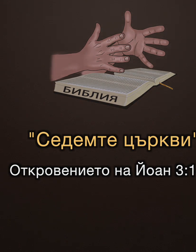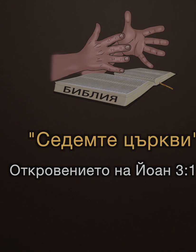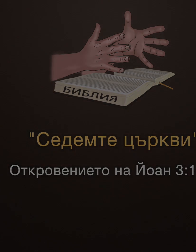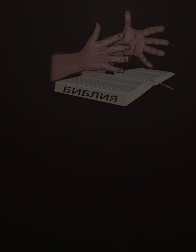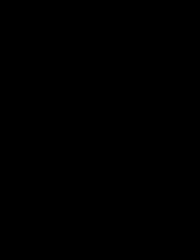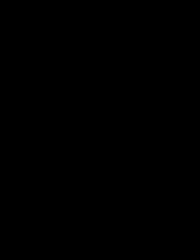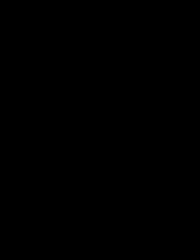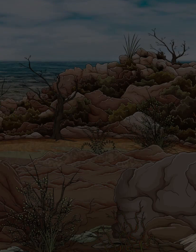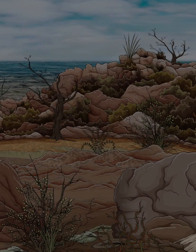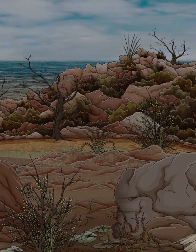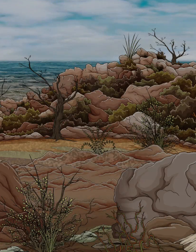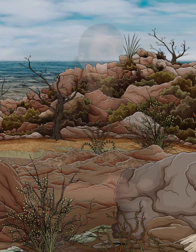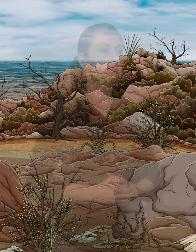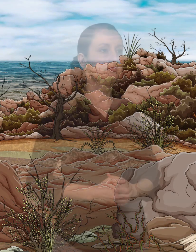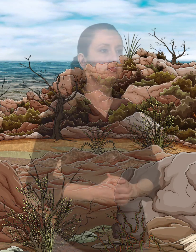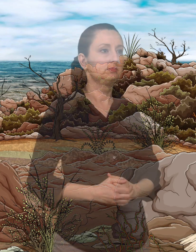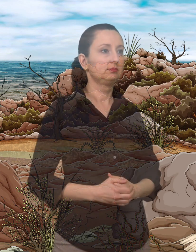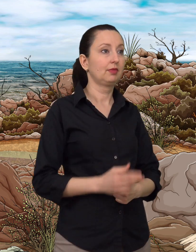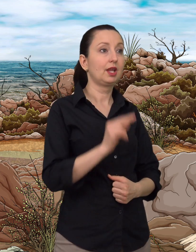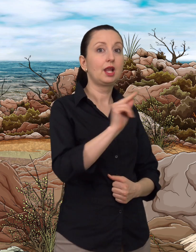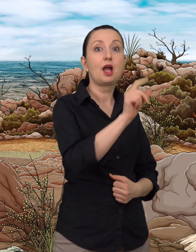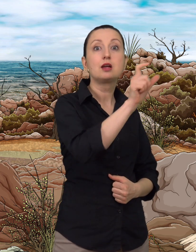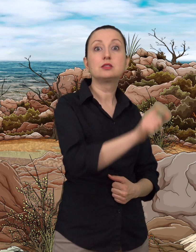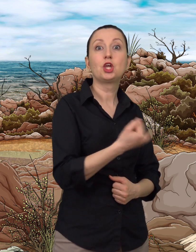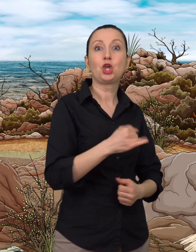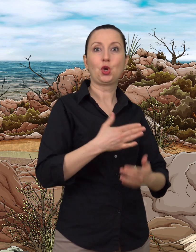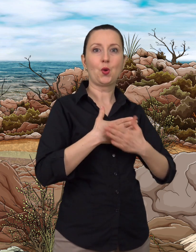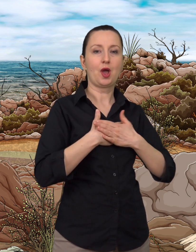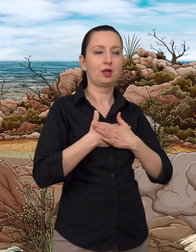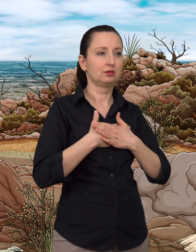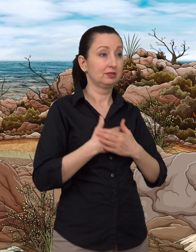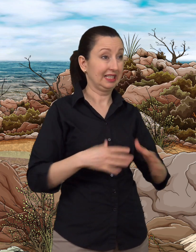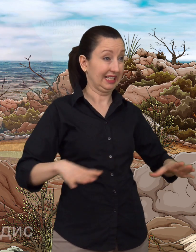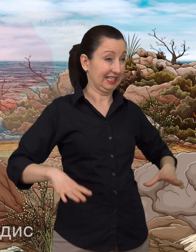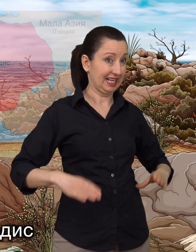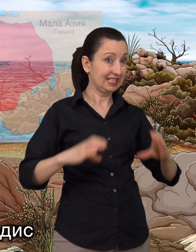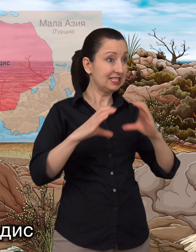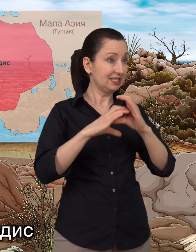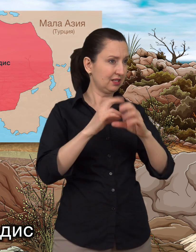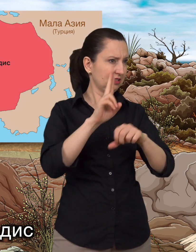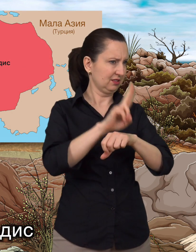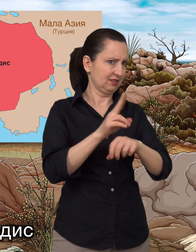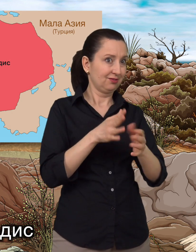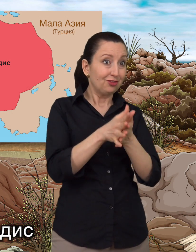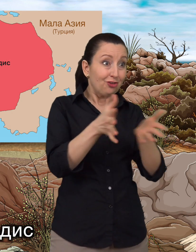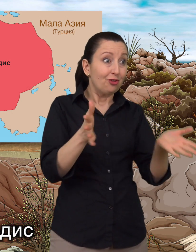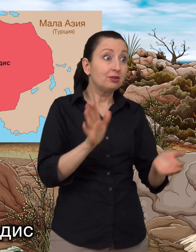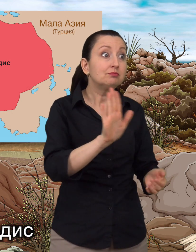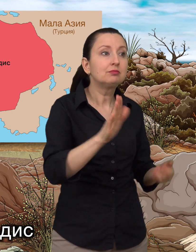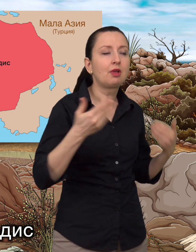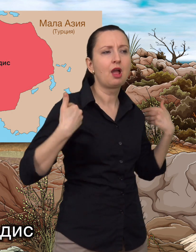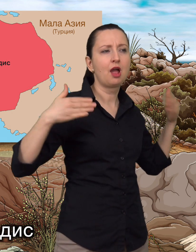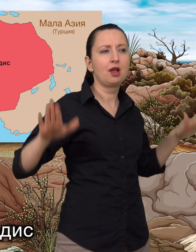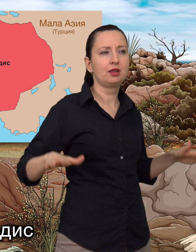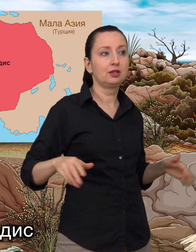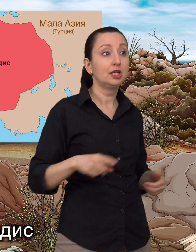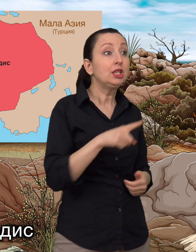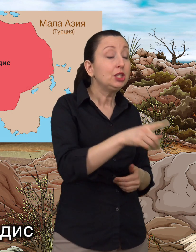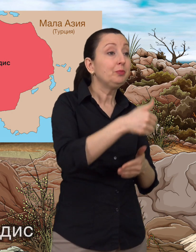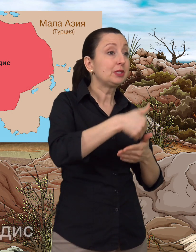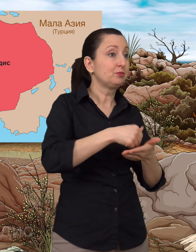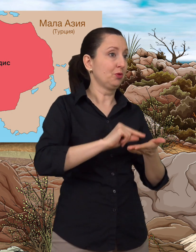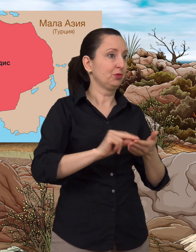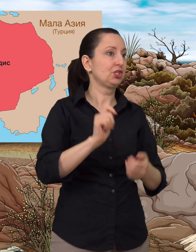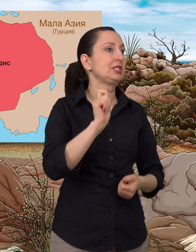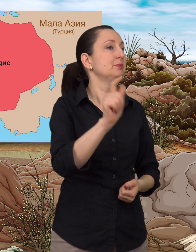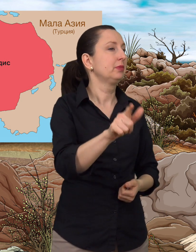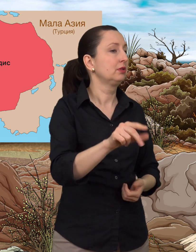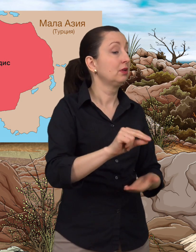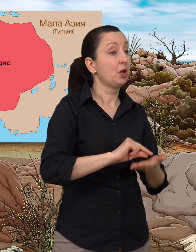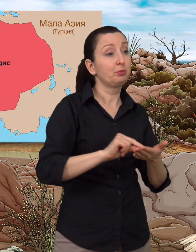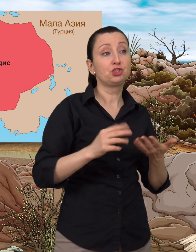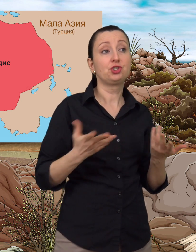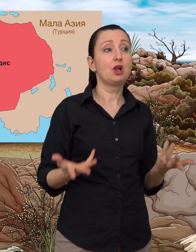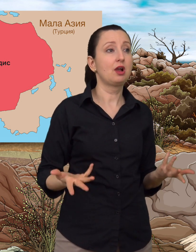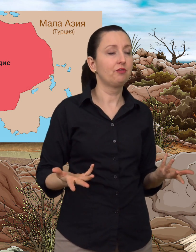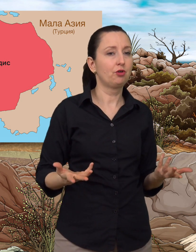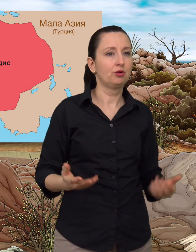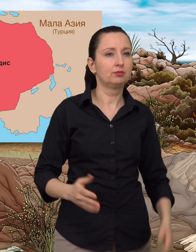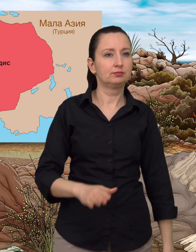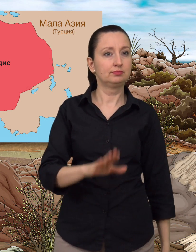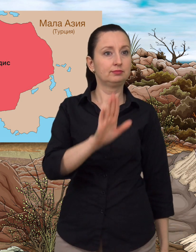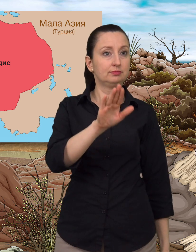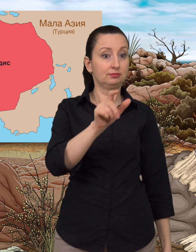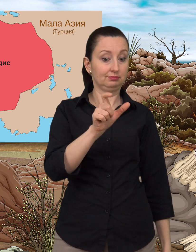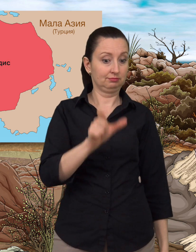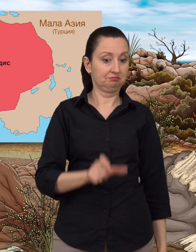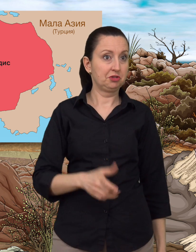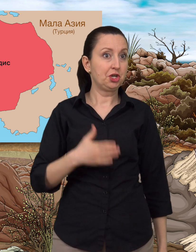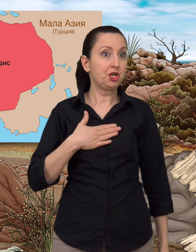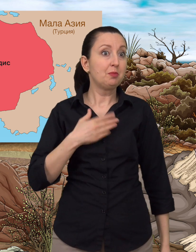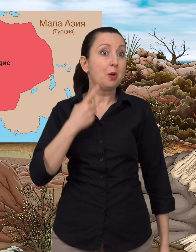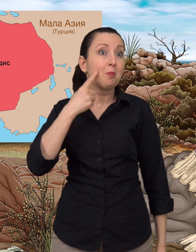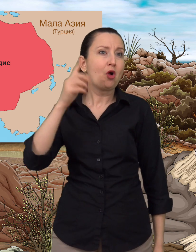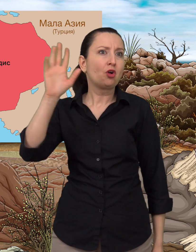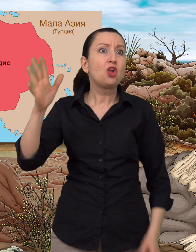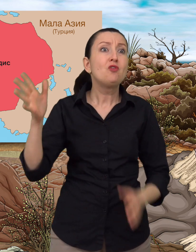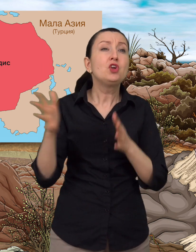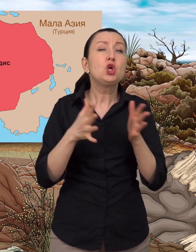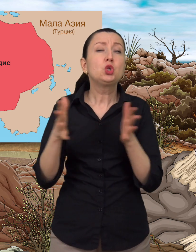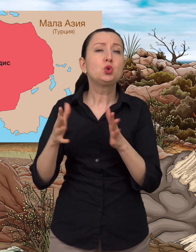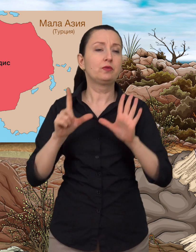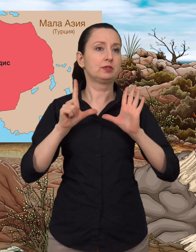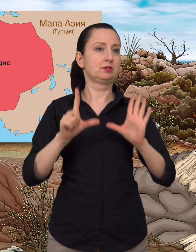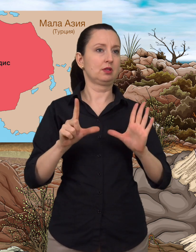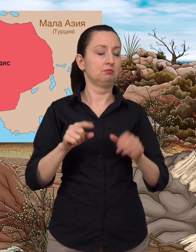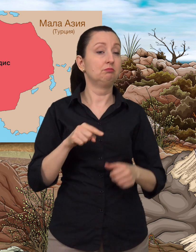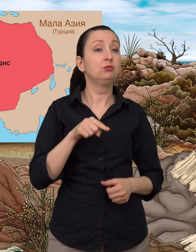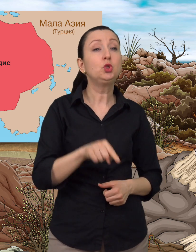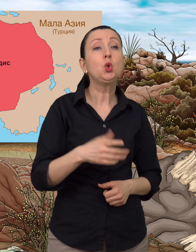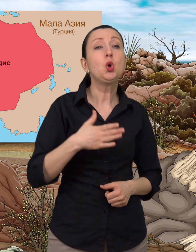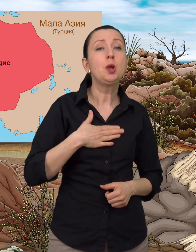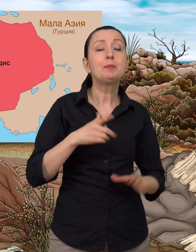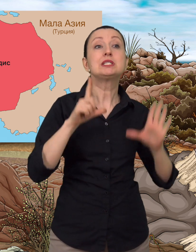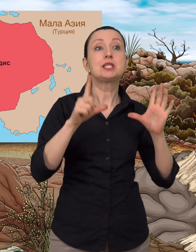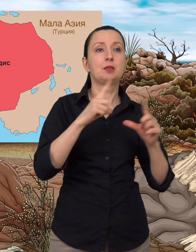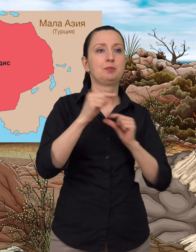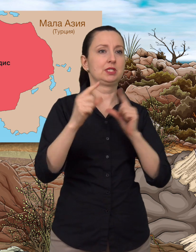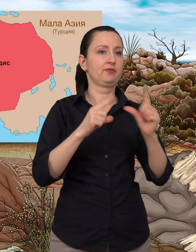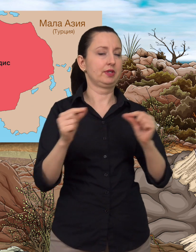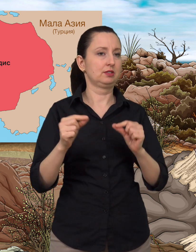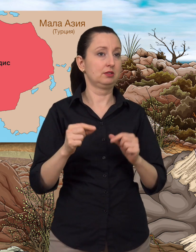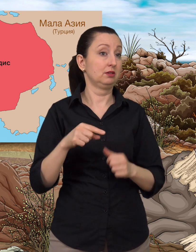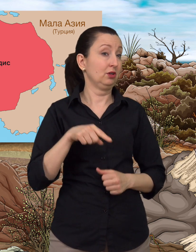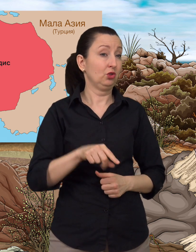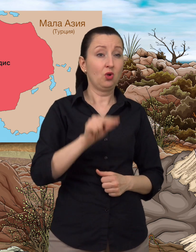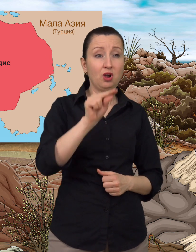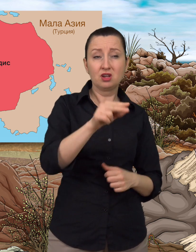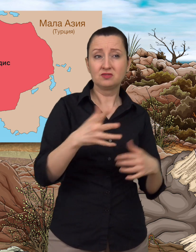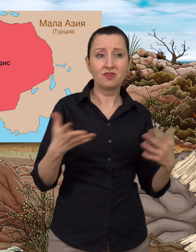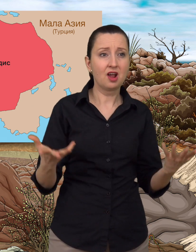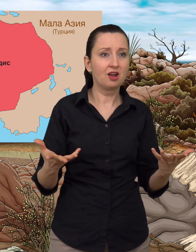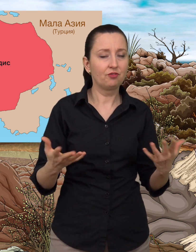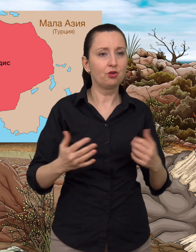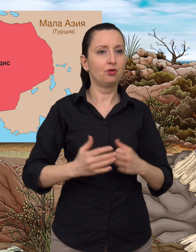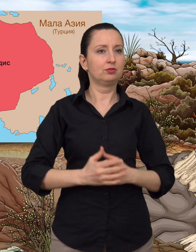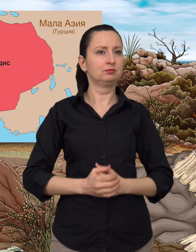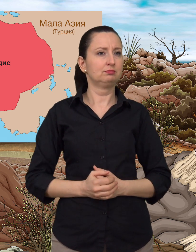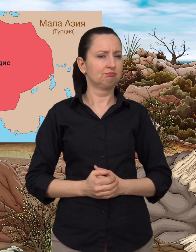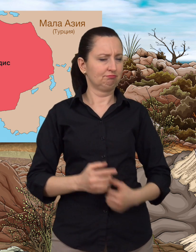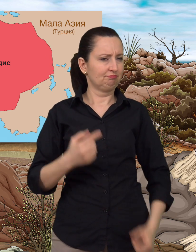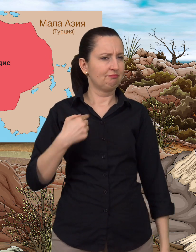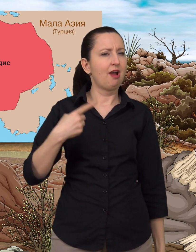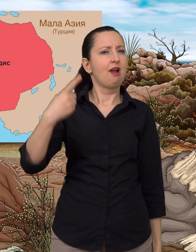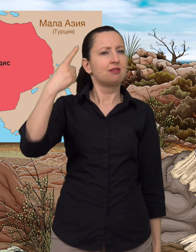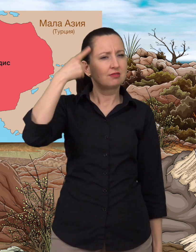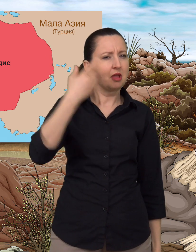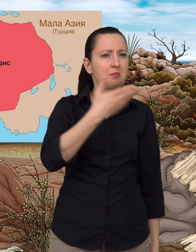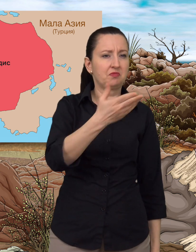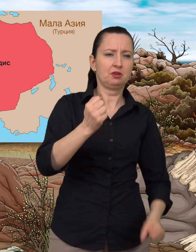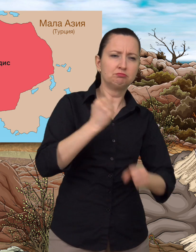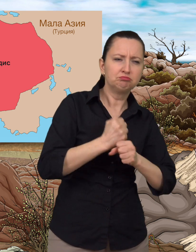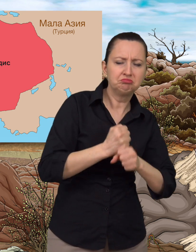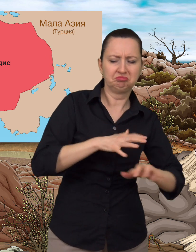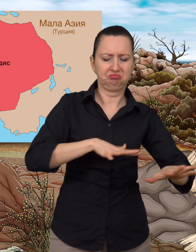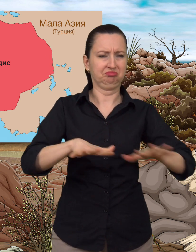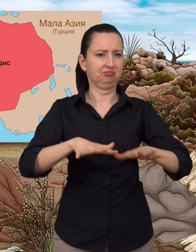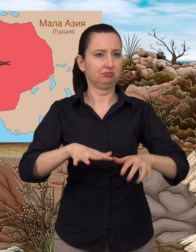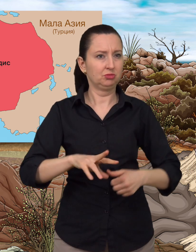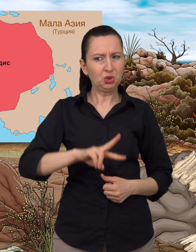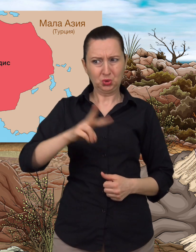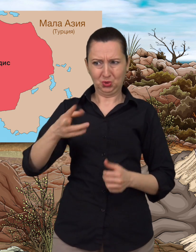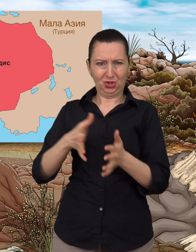“To the angel of the church in Sardis write: These are the words of the One who holds the seven Spirits of God and the seven stars. I know your deeds;